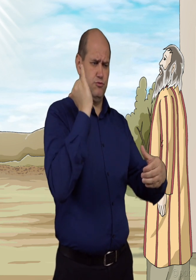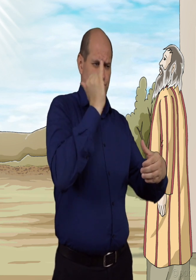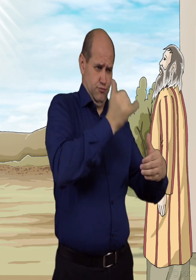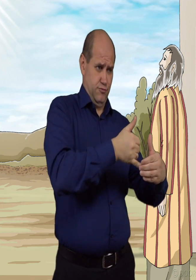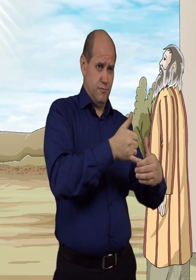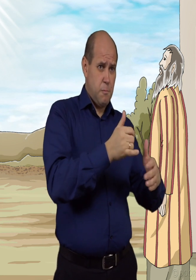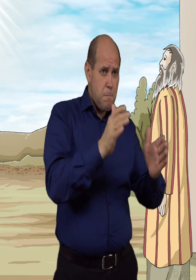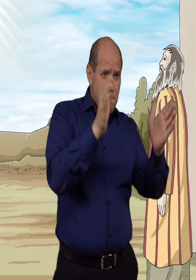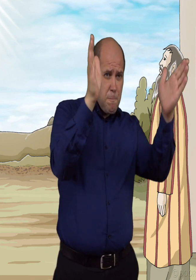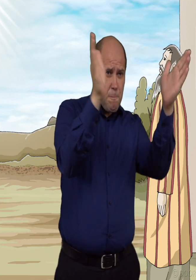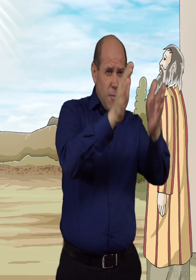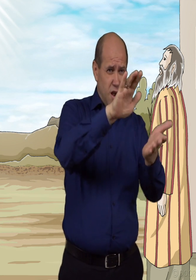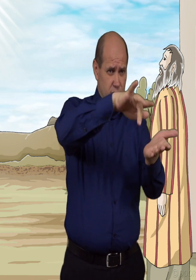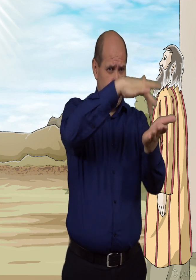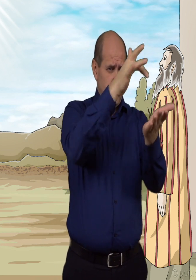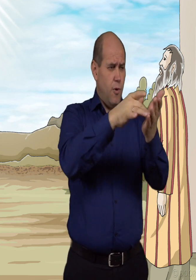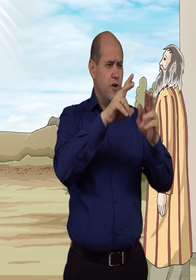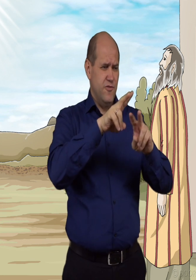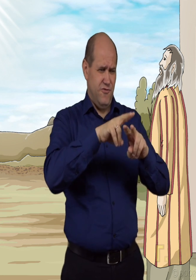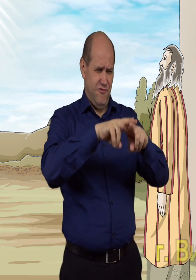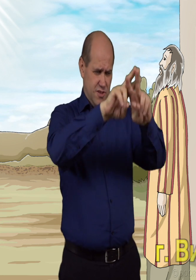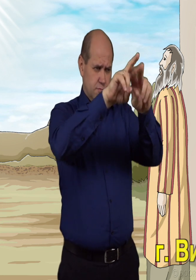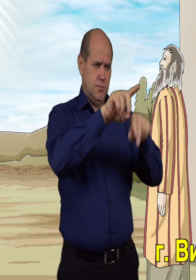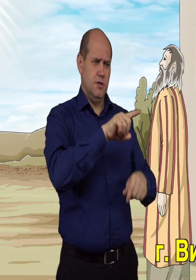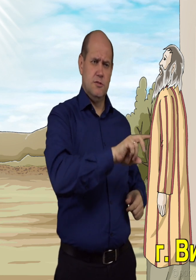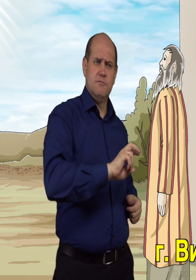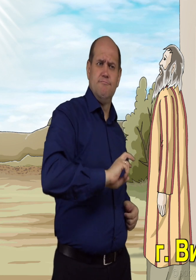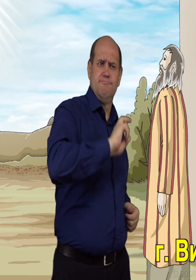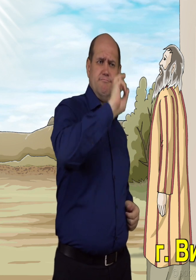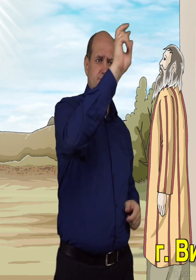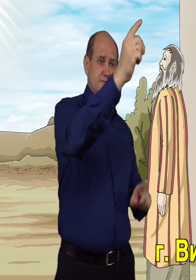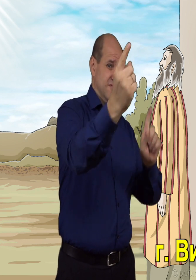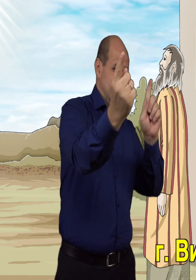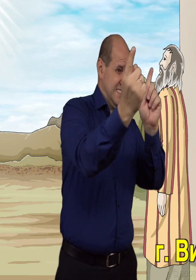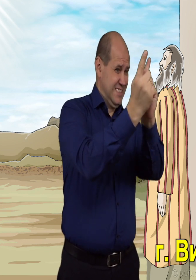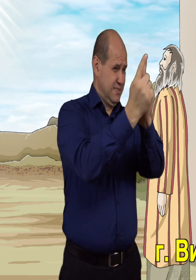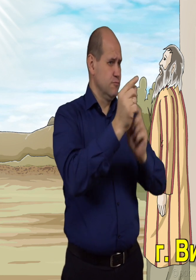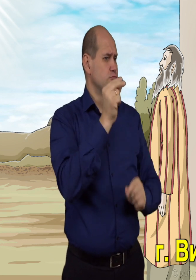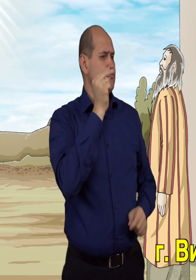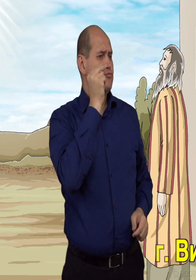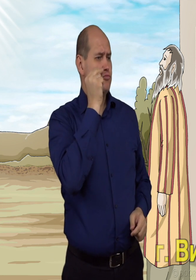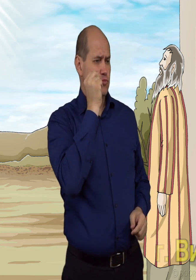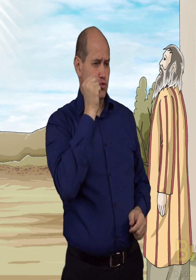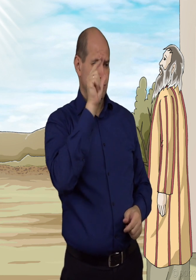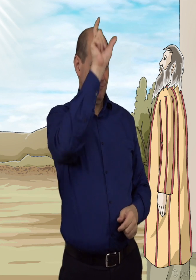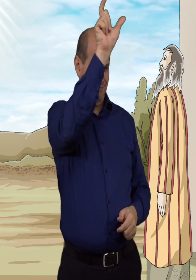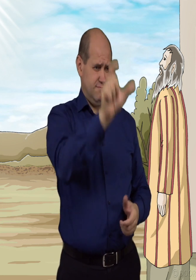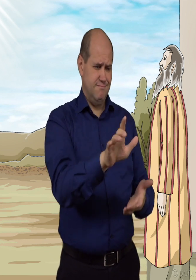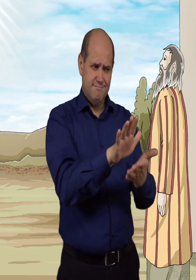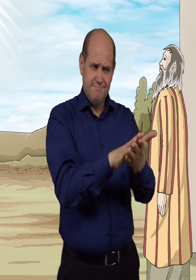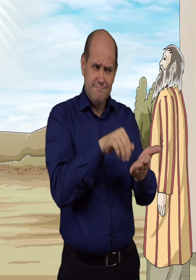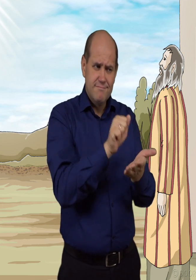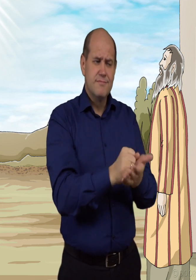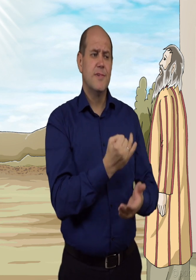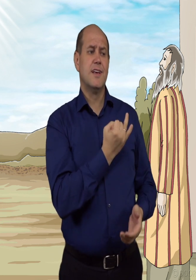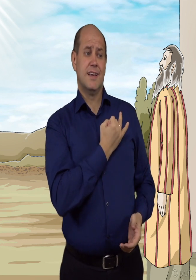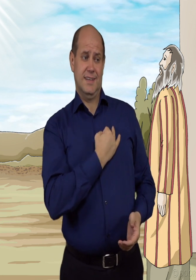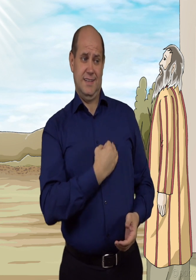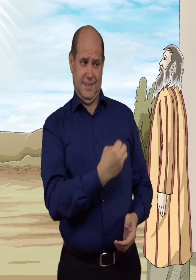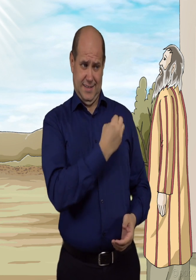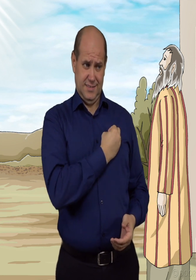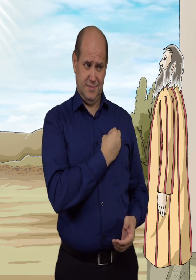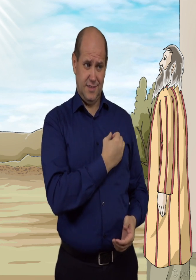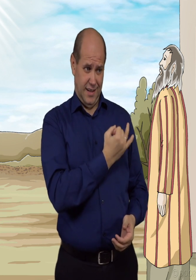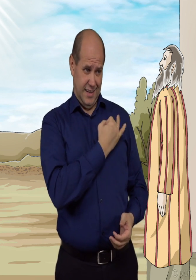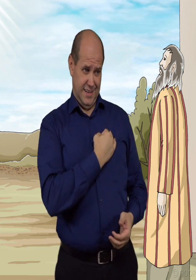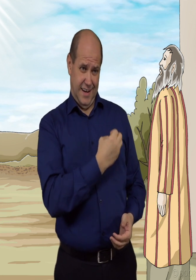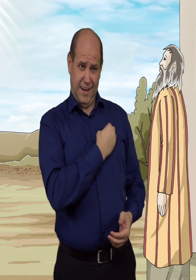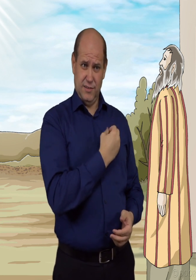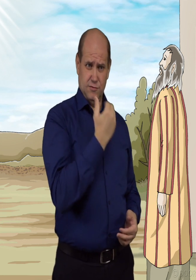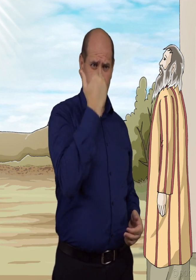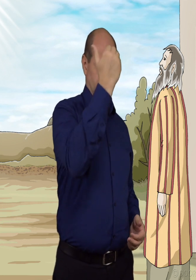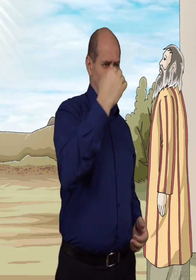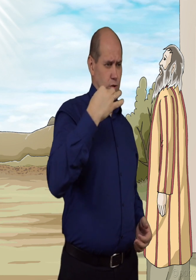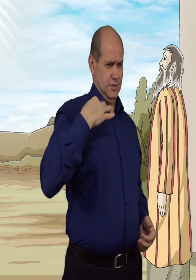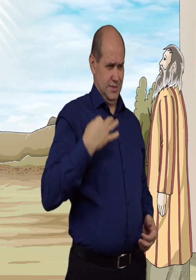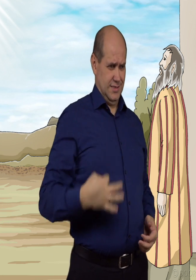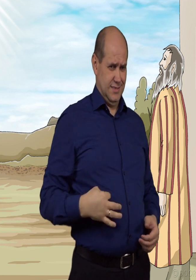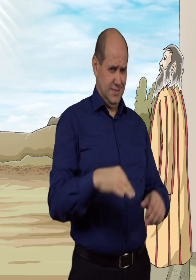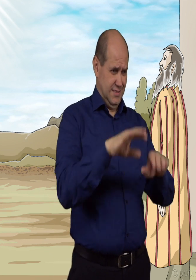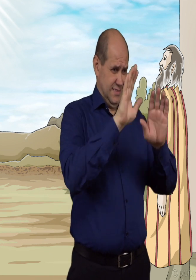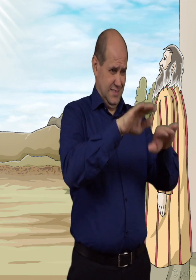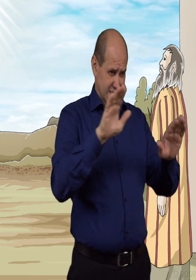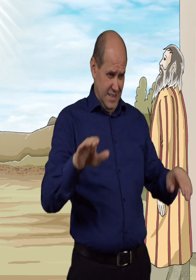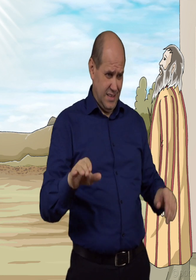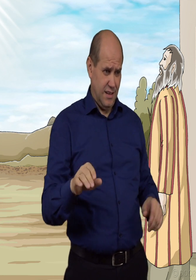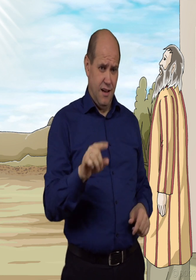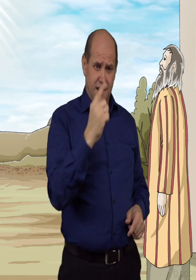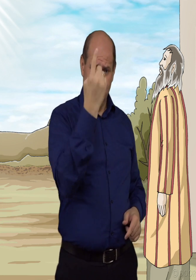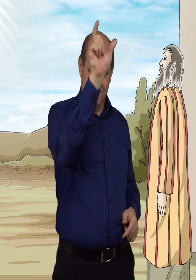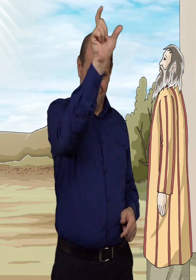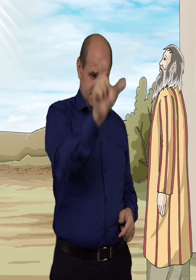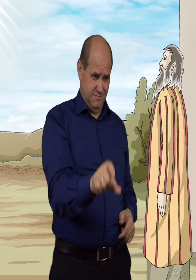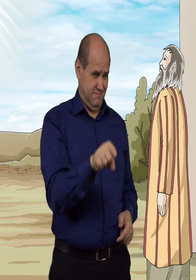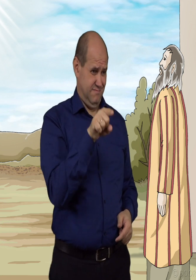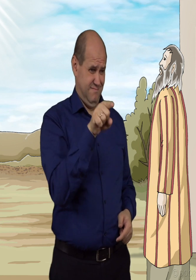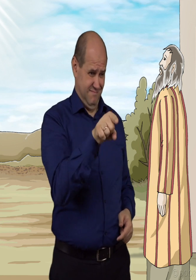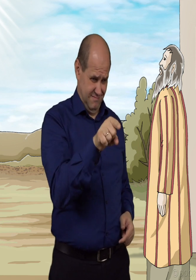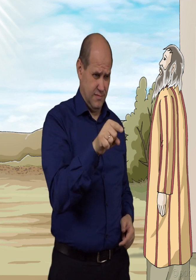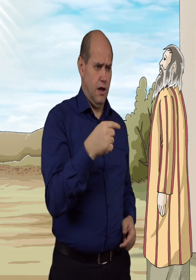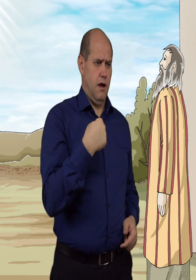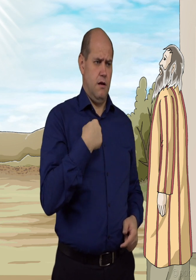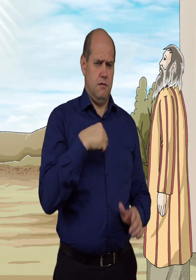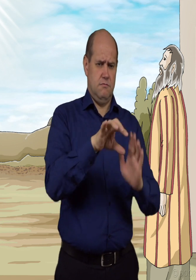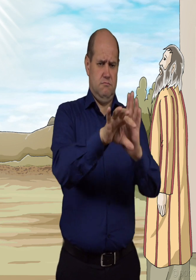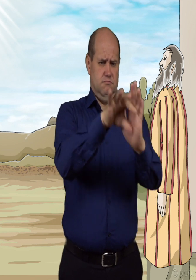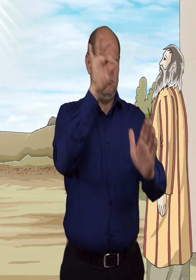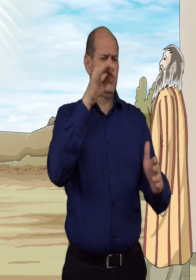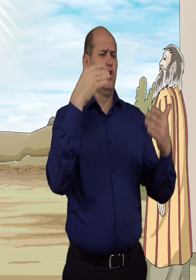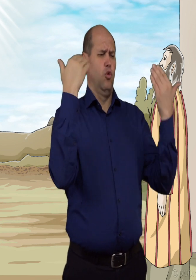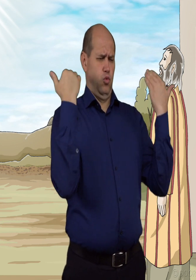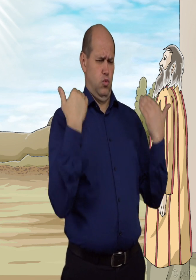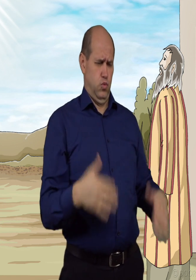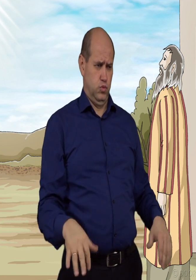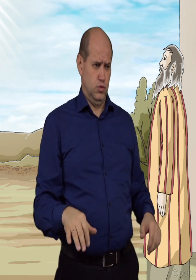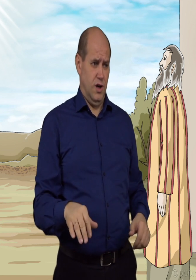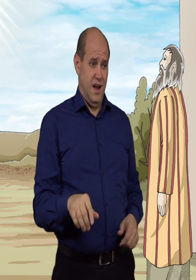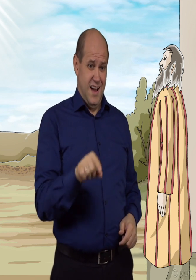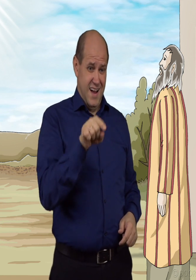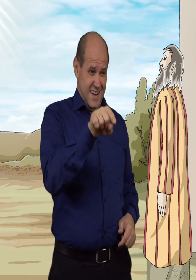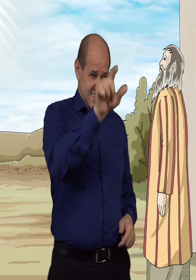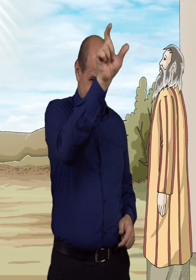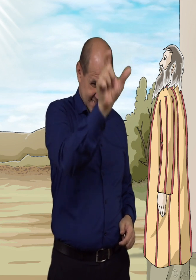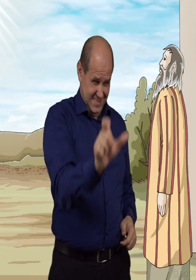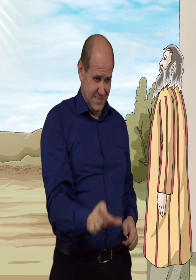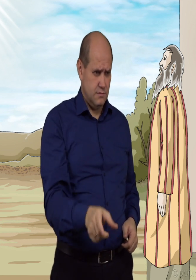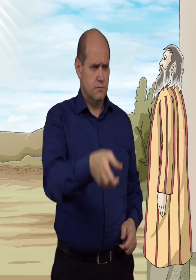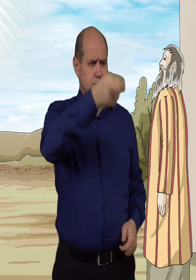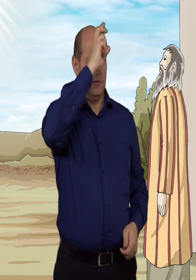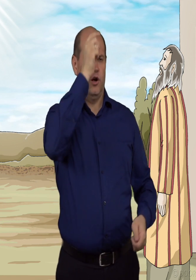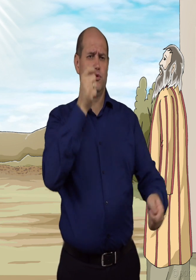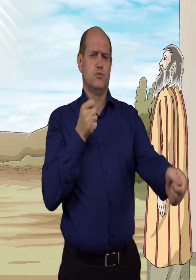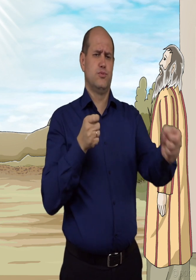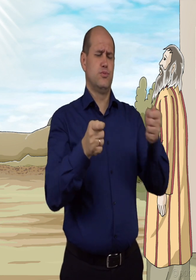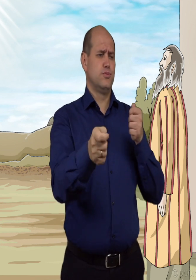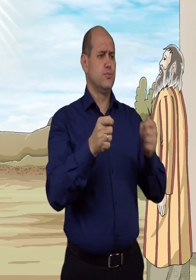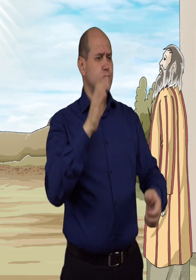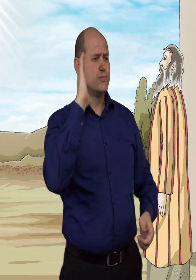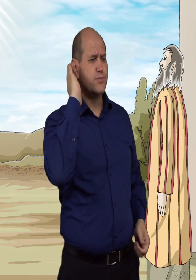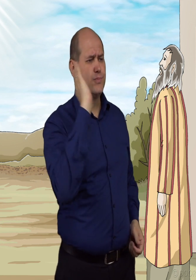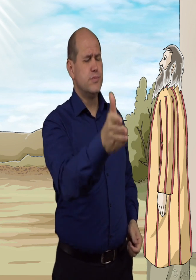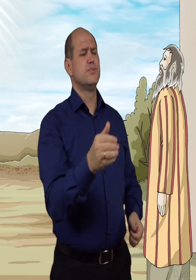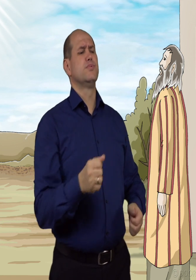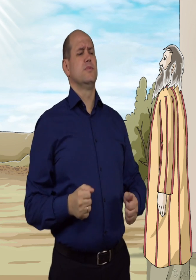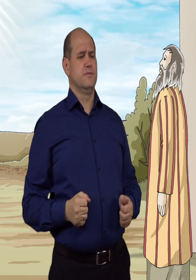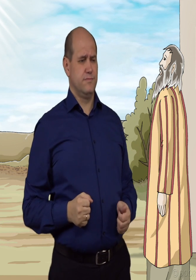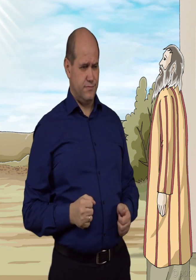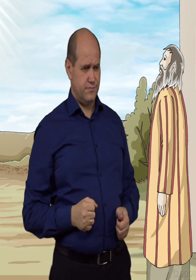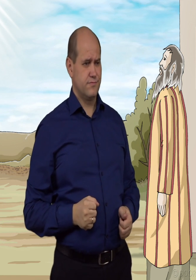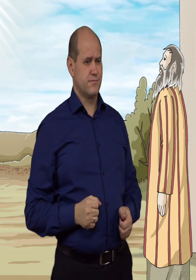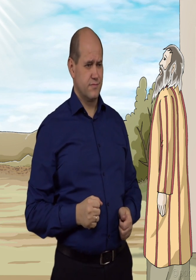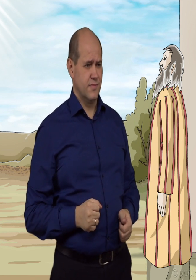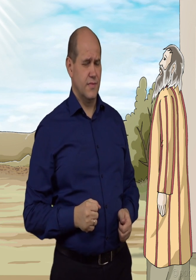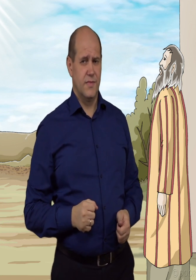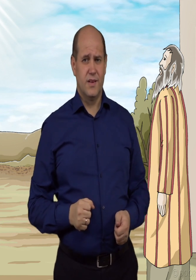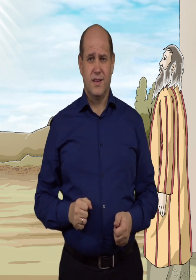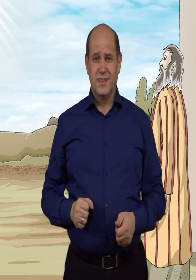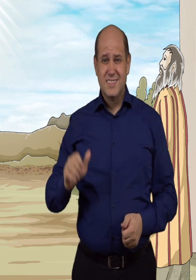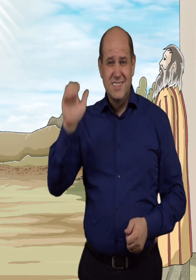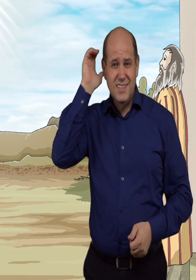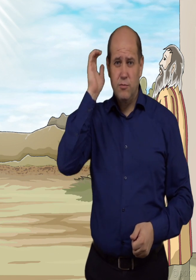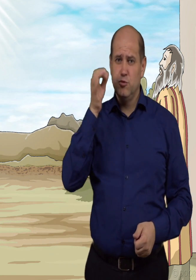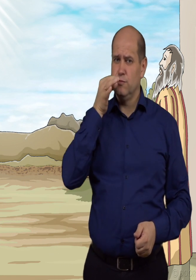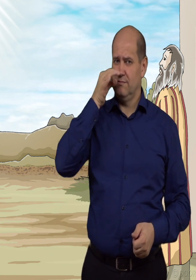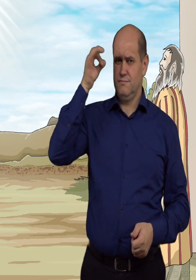I am sending you to Jesse of Bethlehem, for I have selected from his sons a king for Myself.”